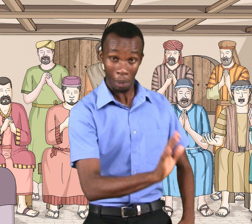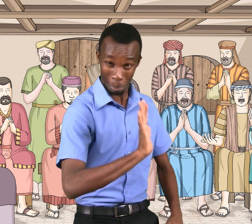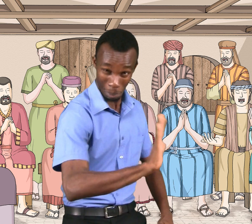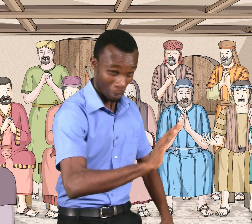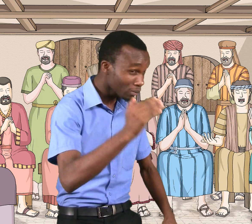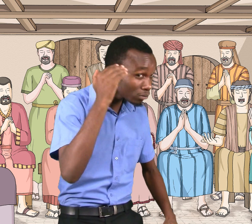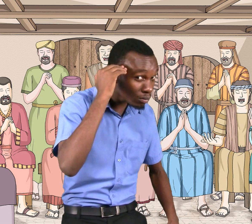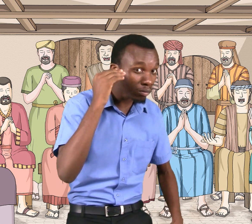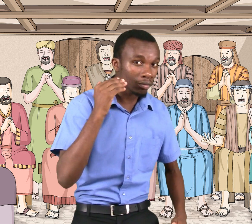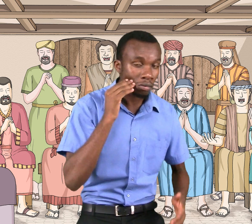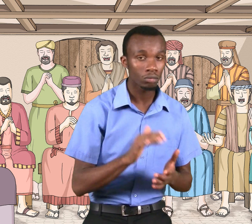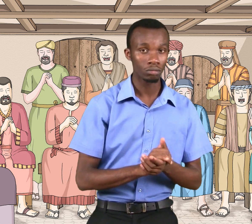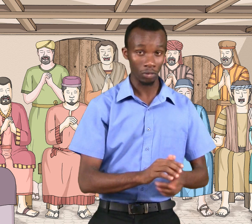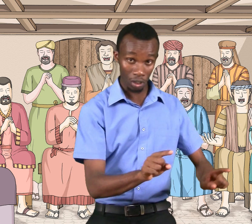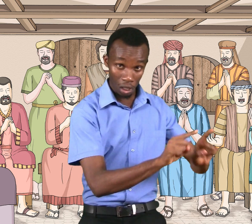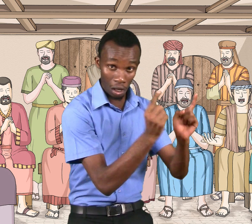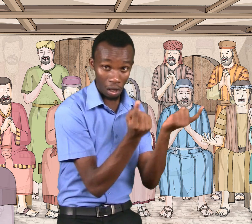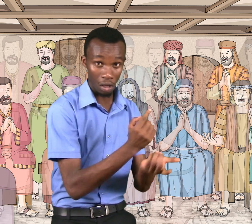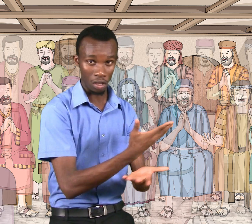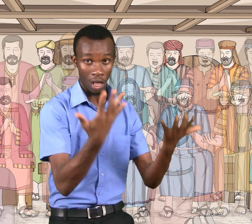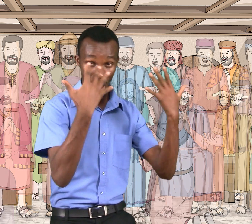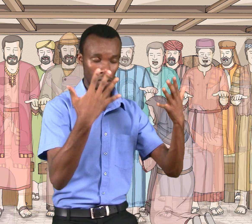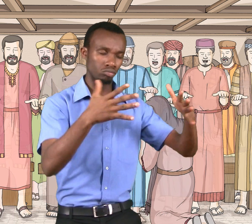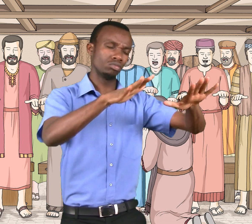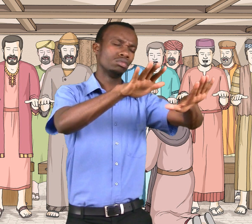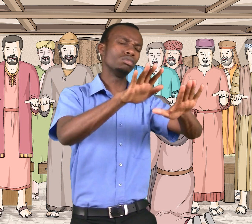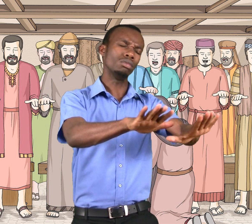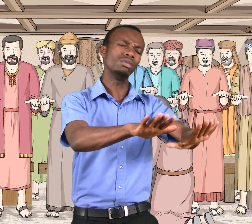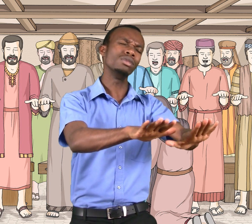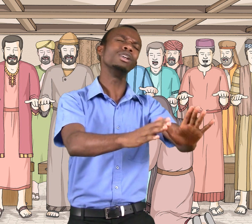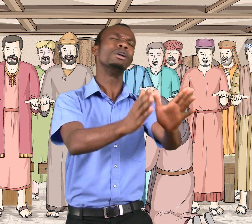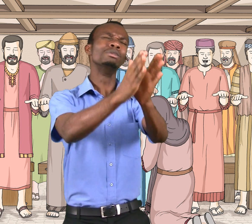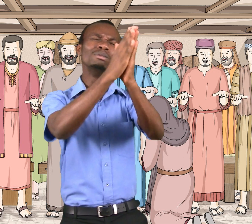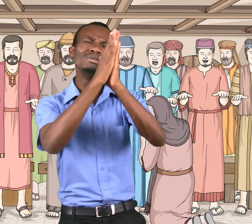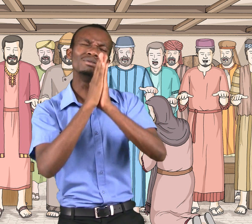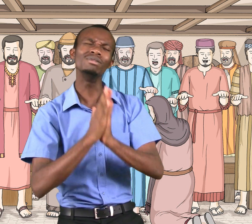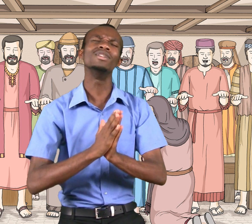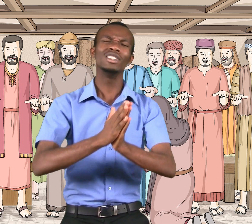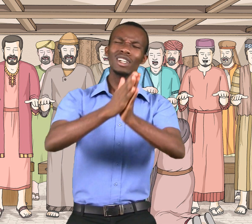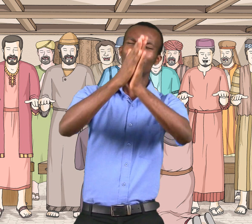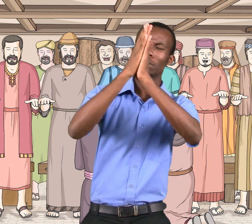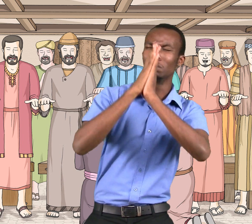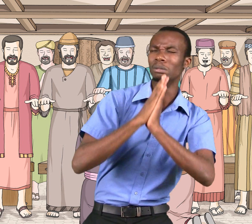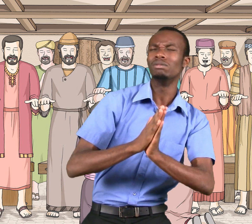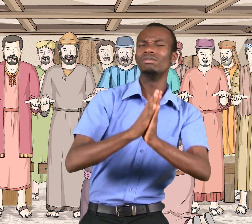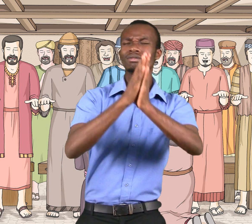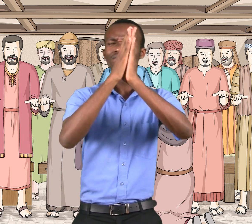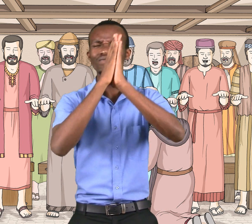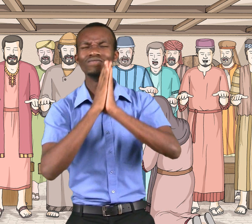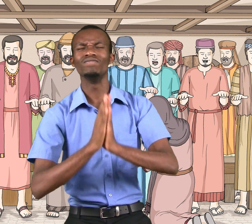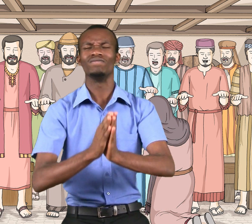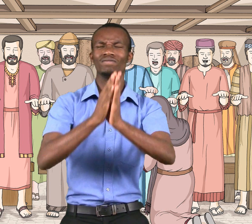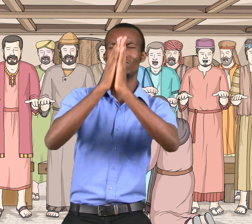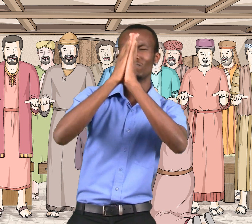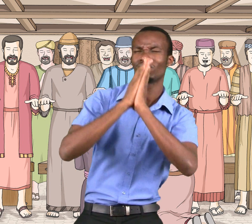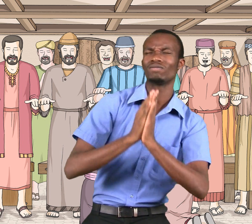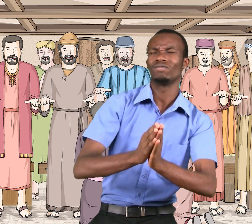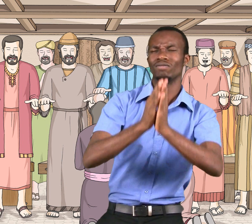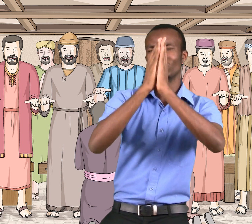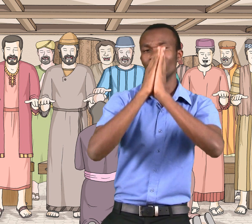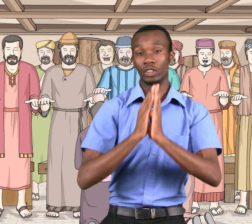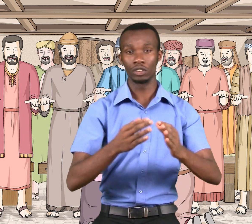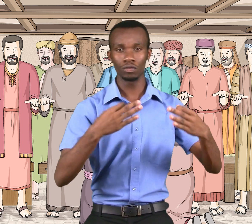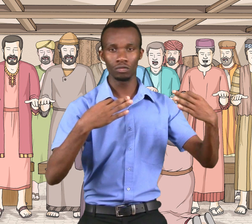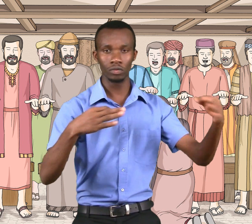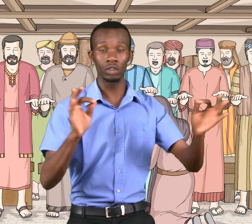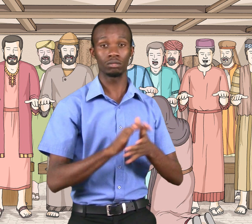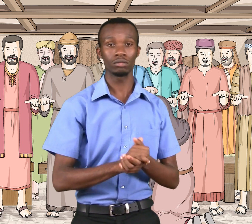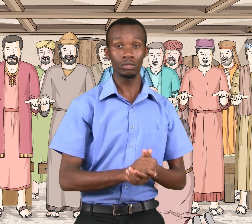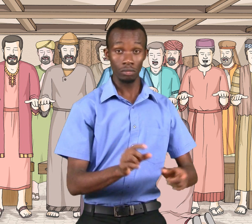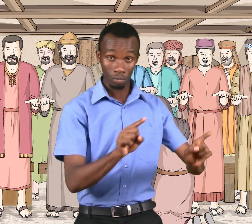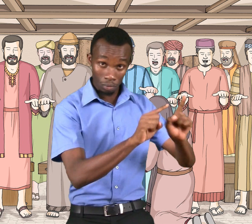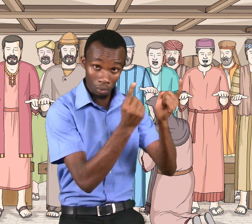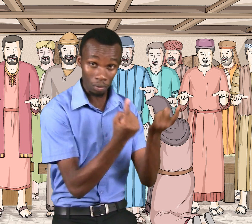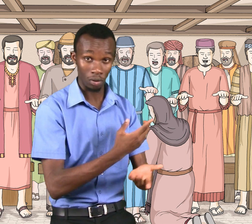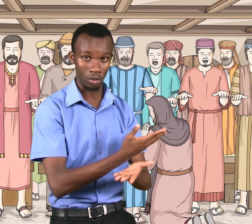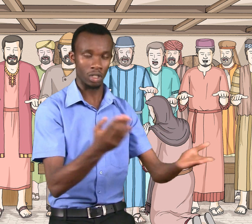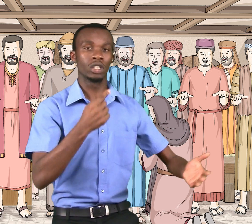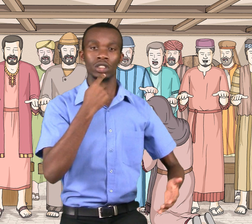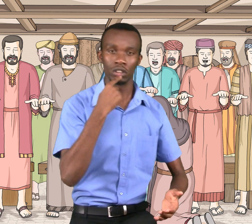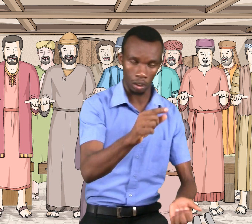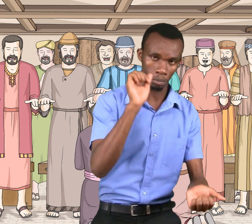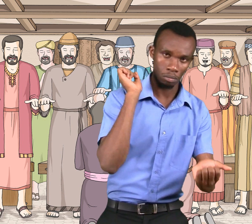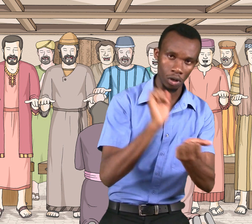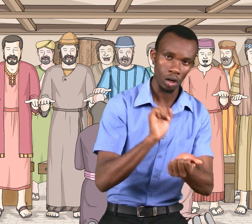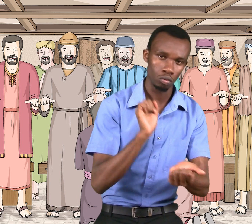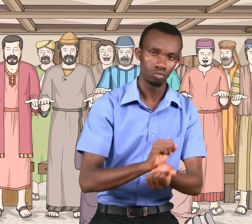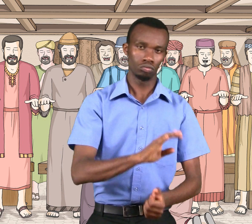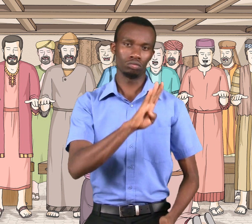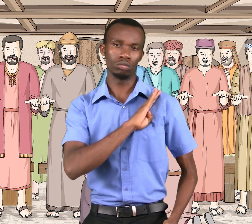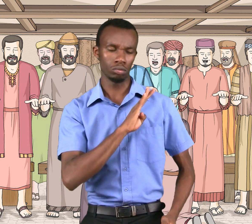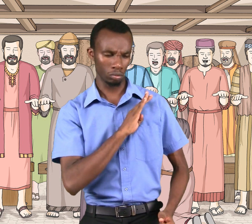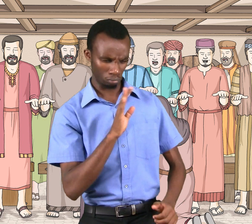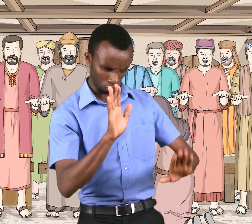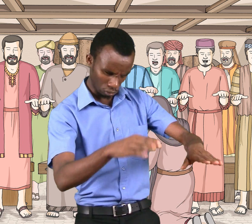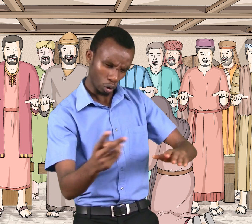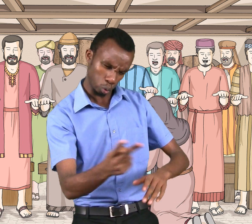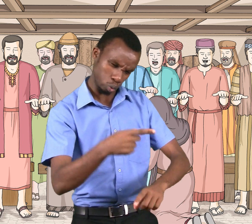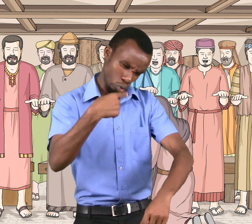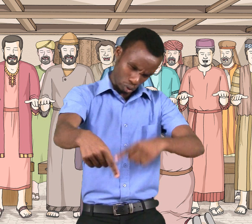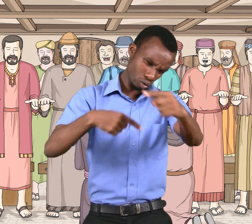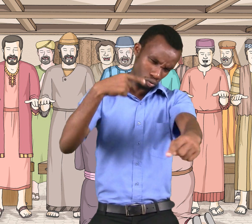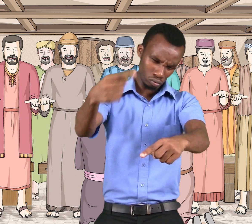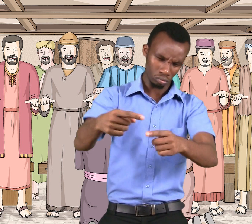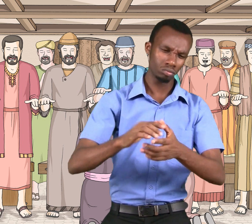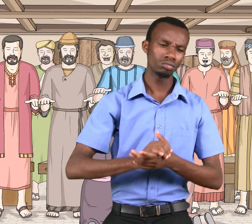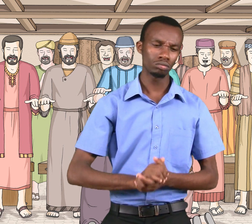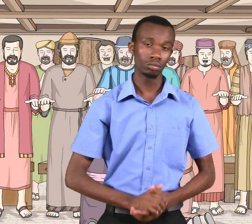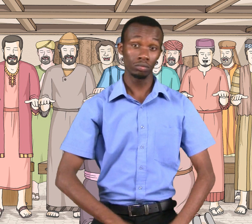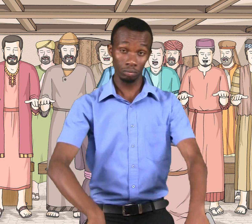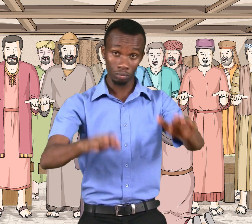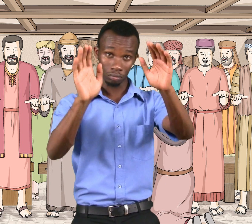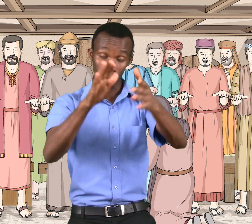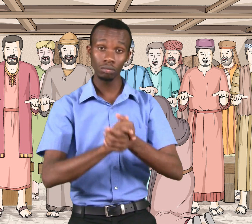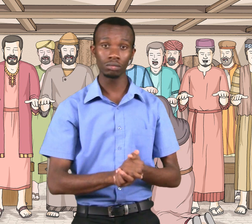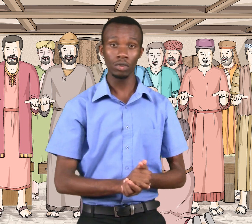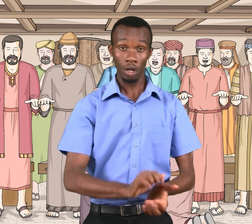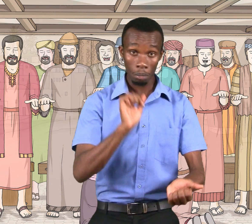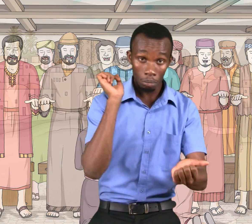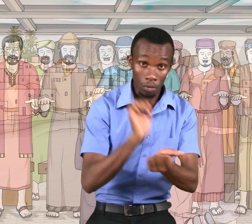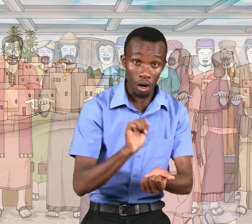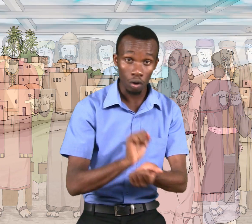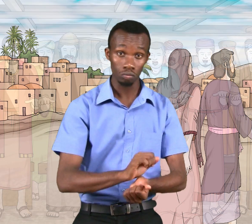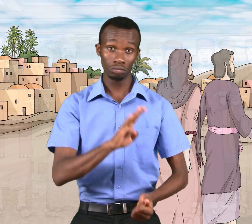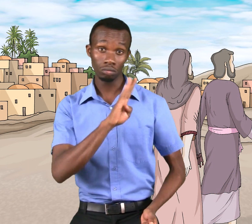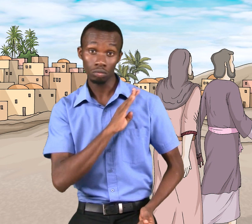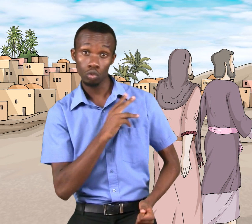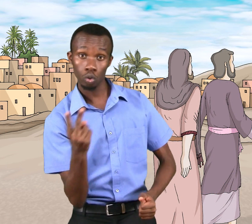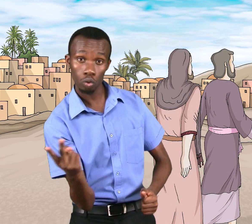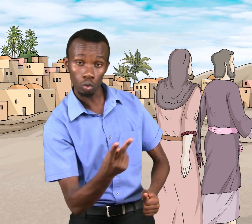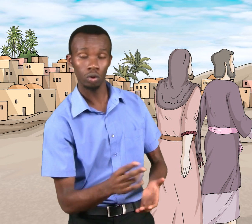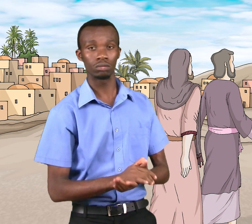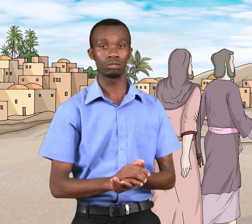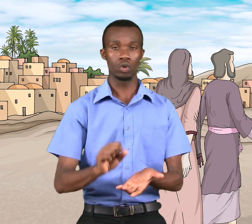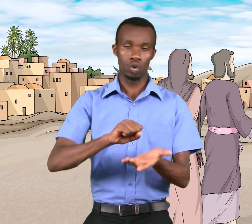And after they had fasted and prayed, they laid their hands on them and sent them off.